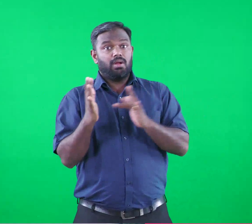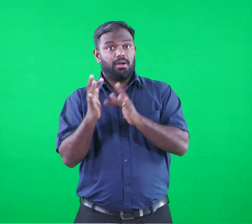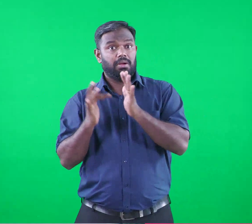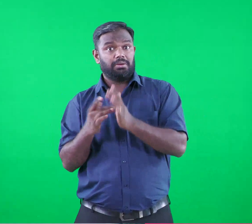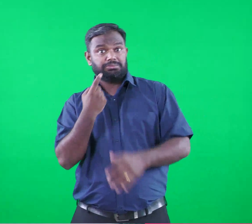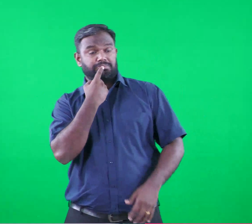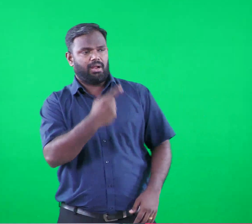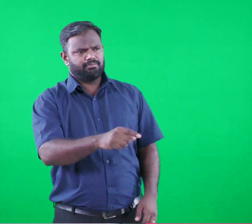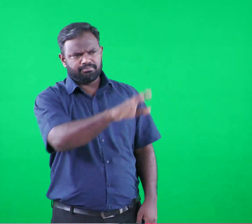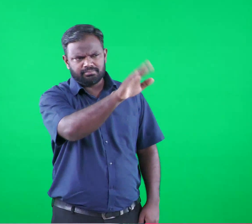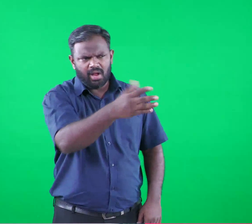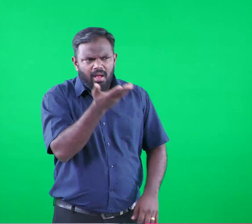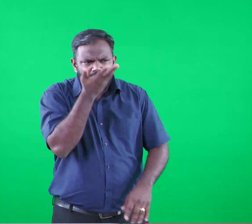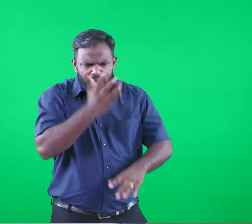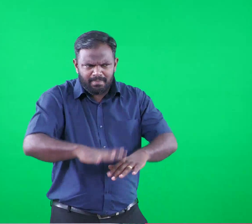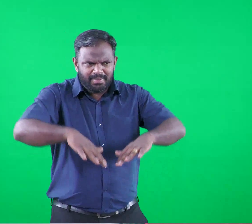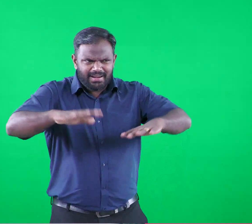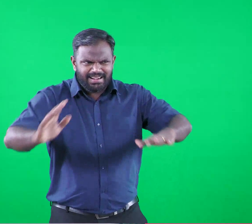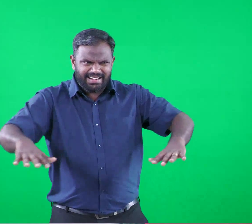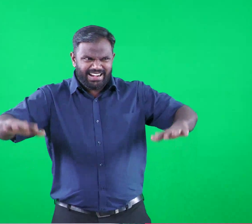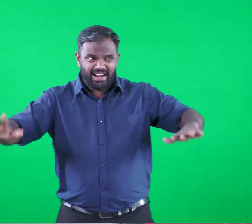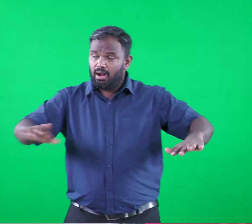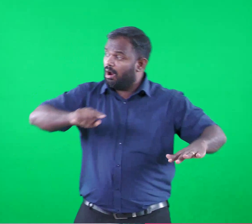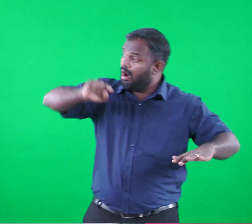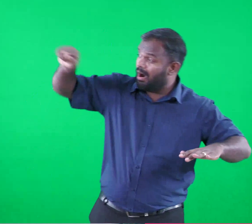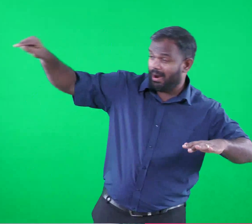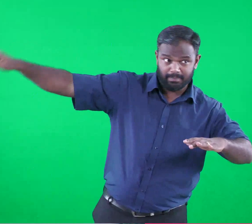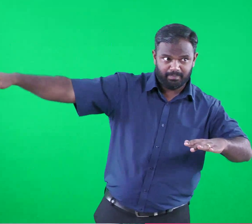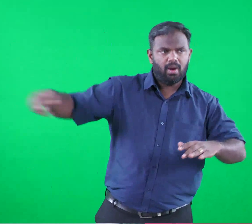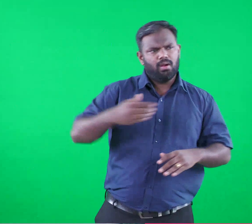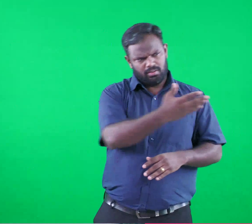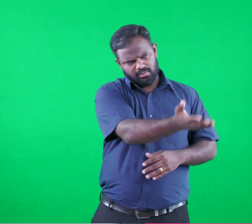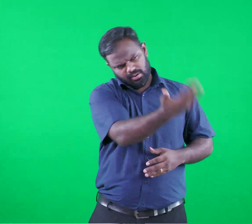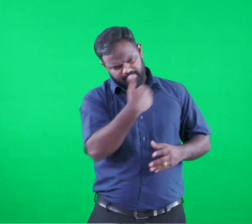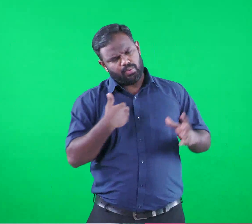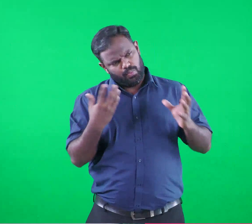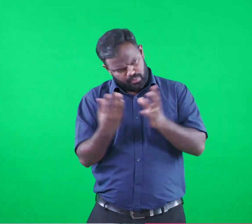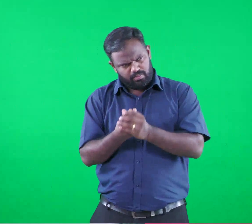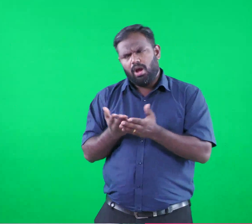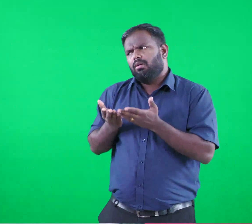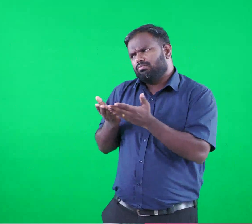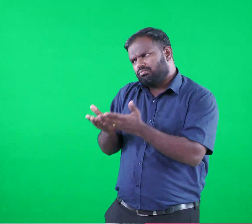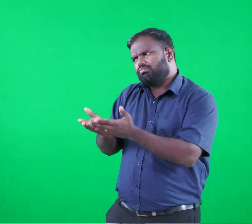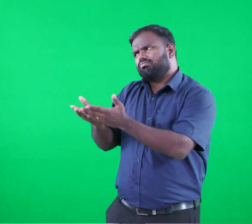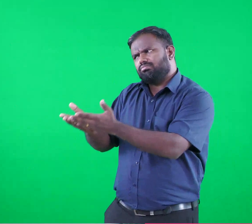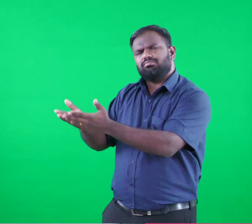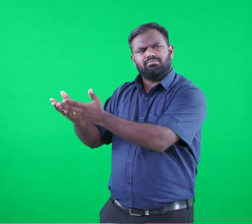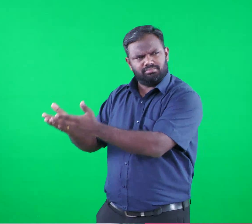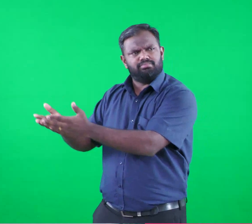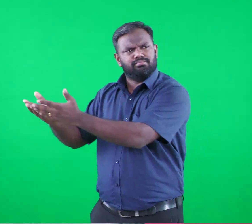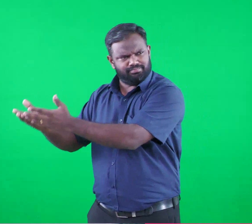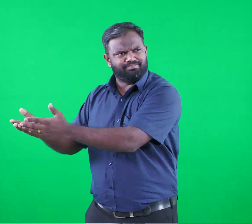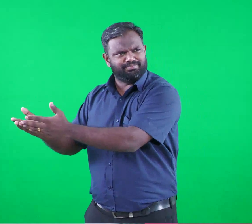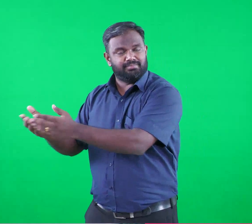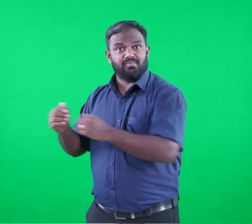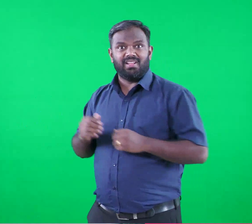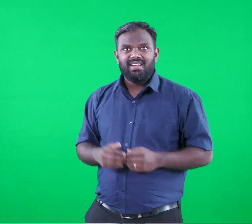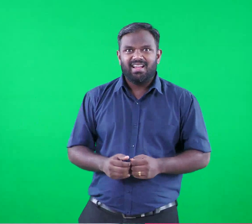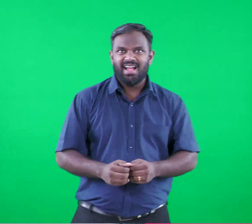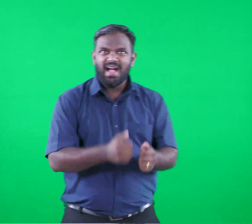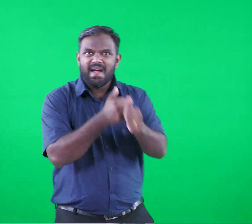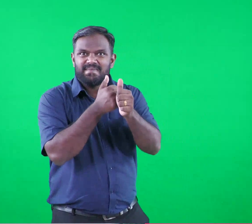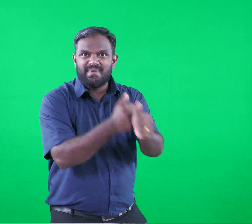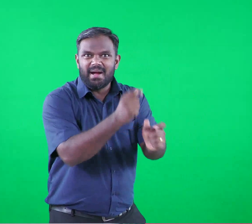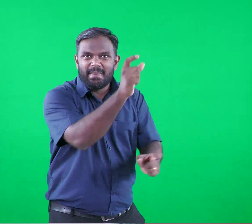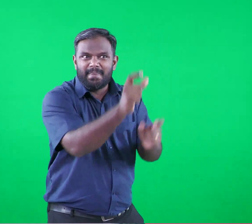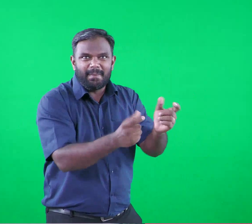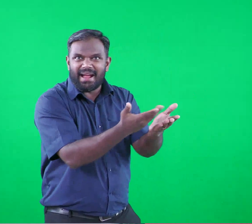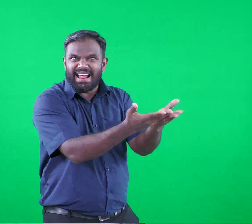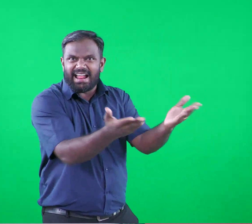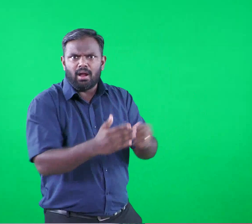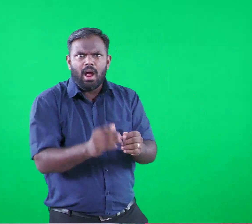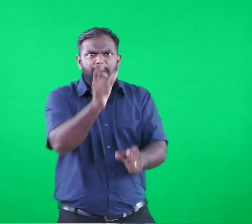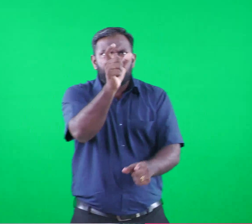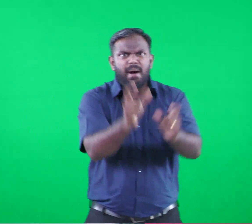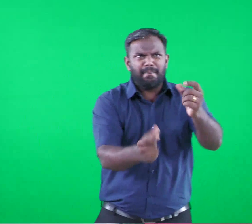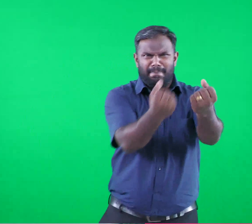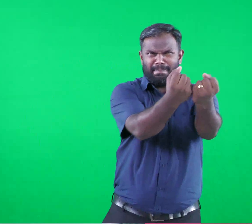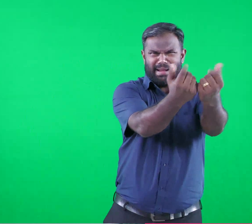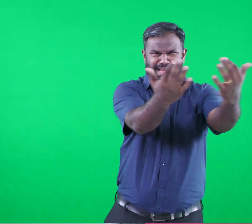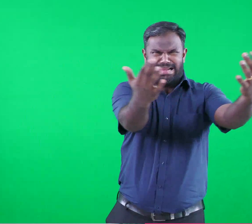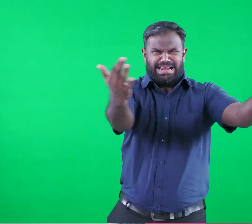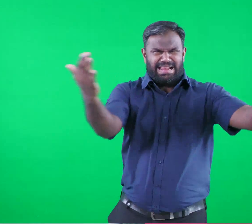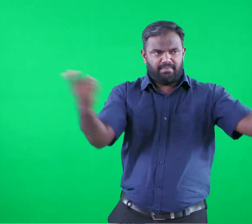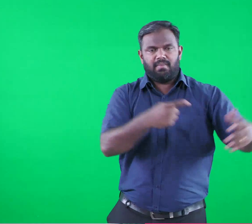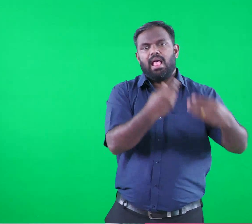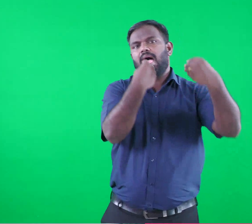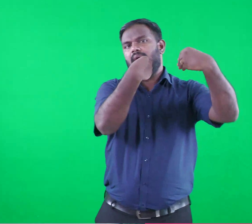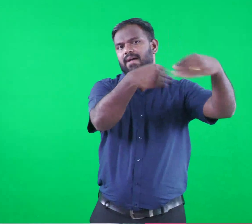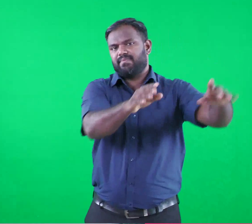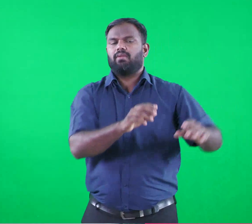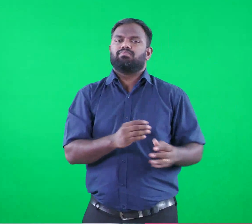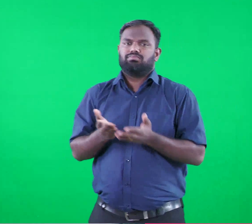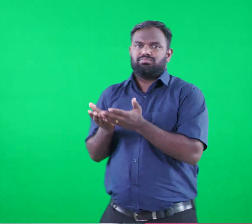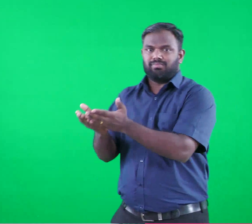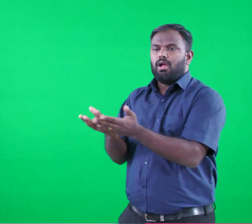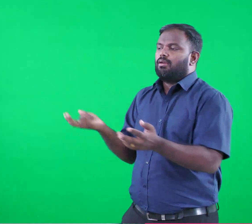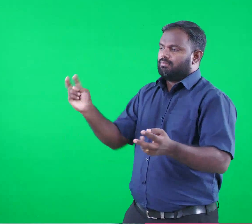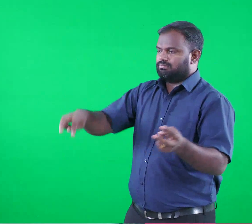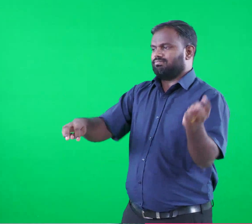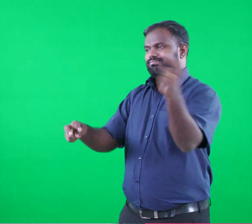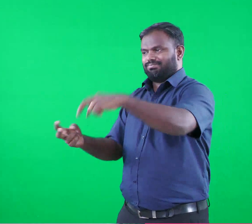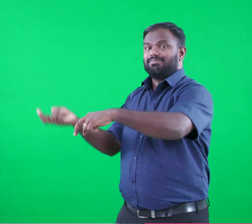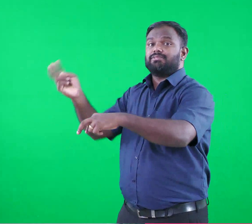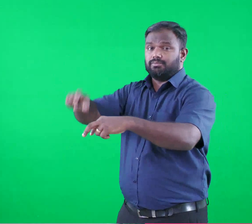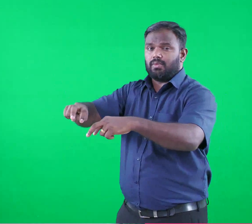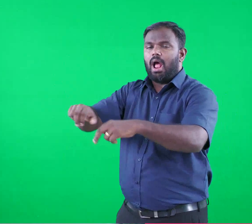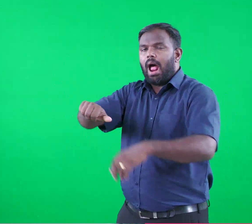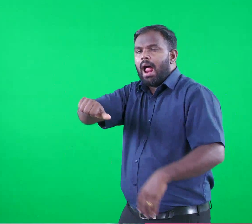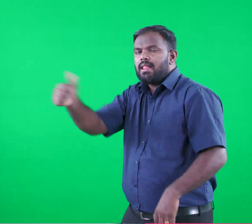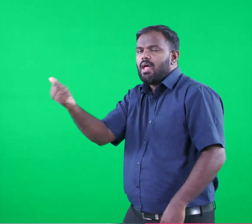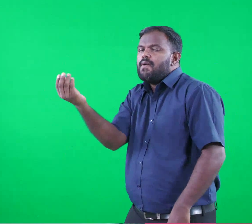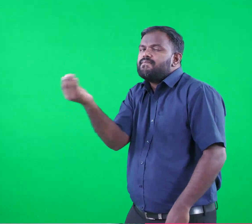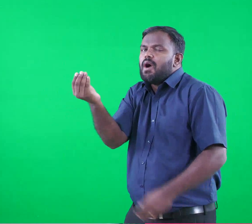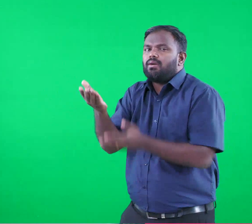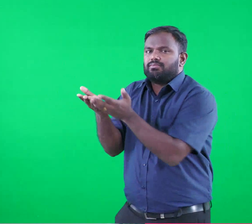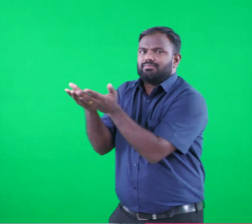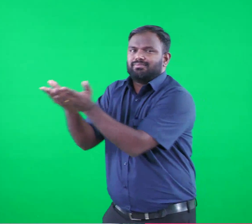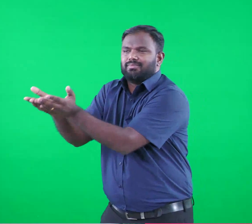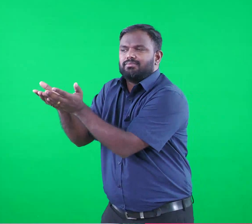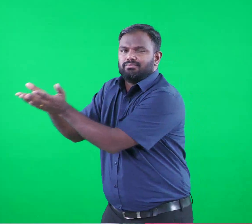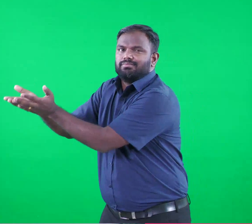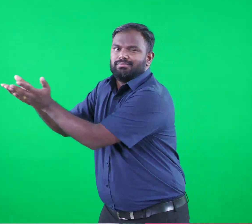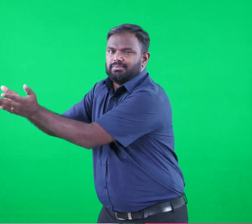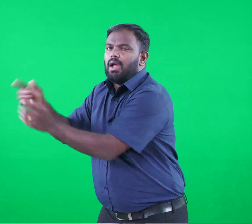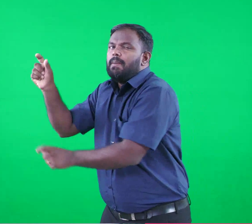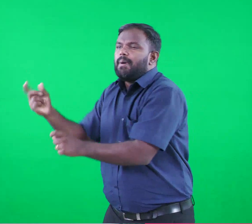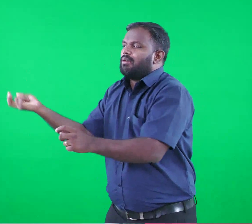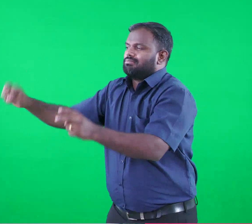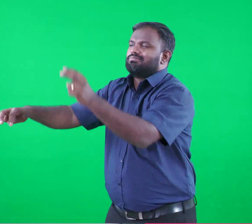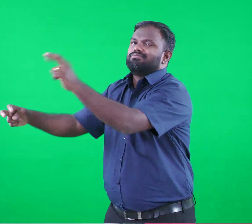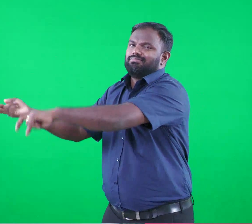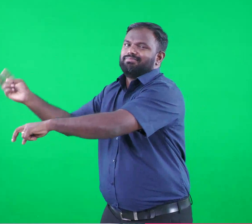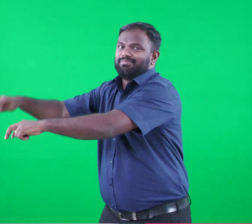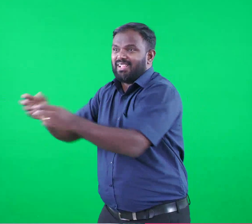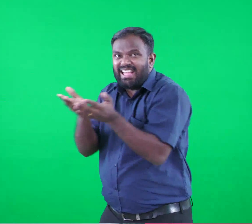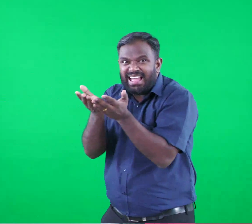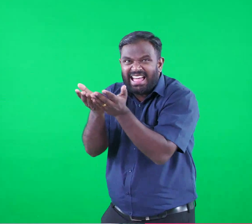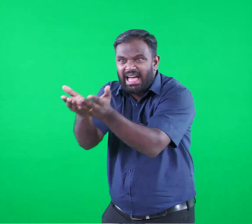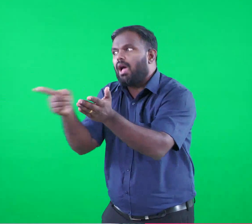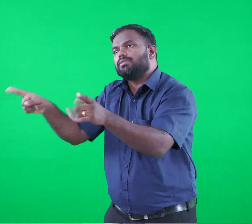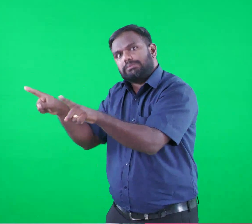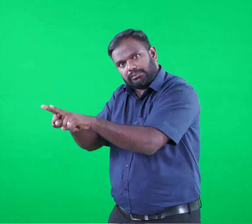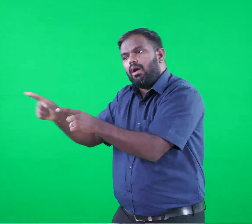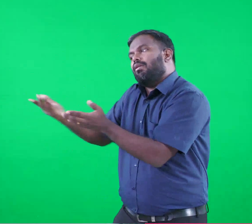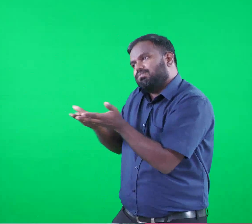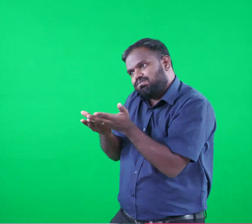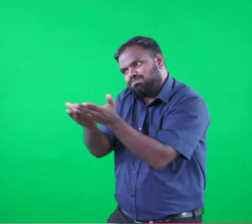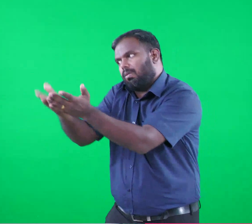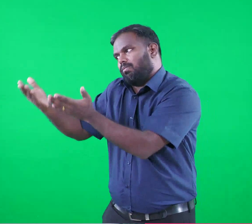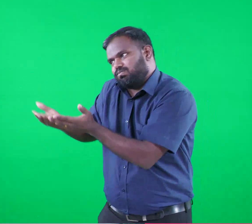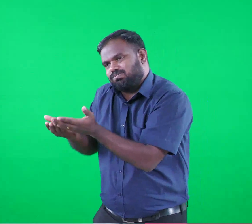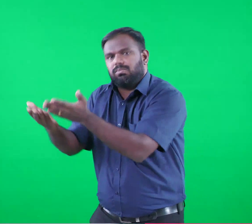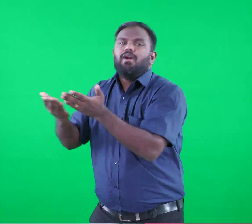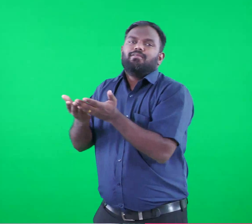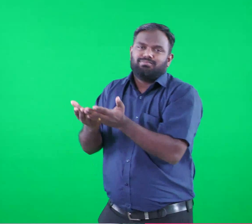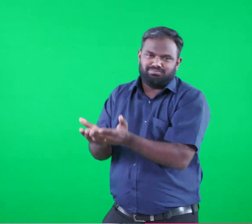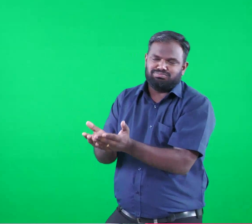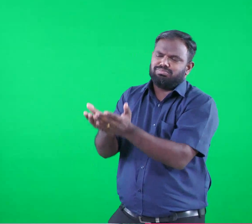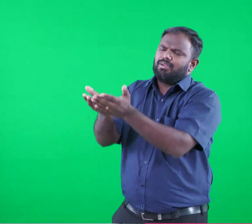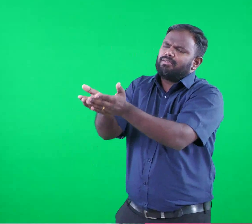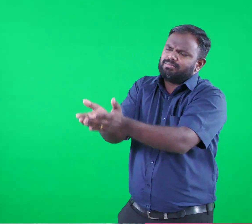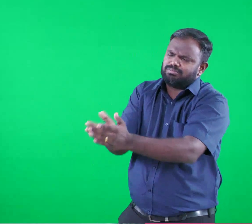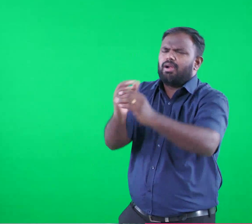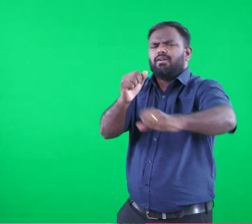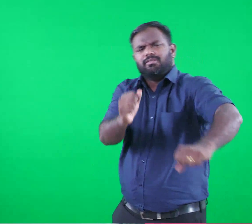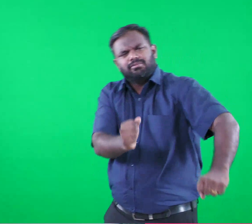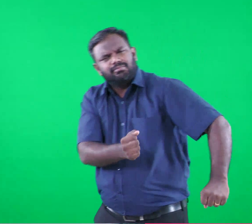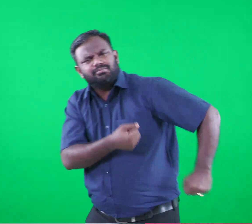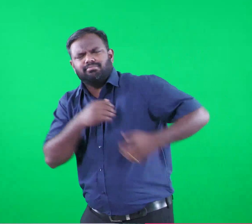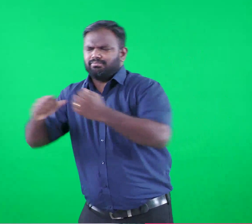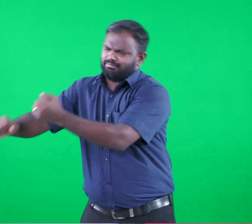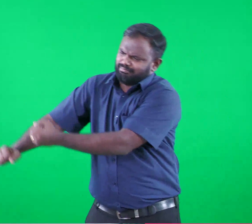After they had dismissed the crowd, they took Jesus with them, since He was already in the boat.